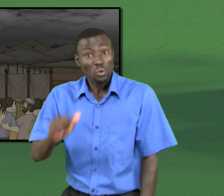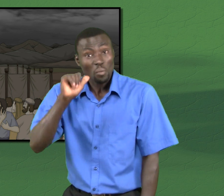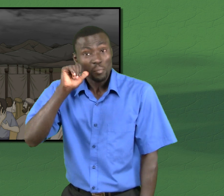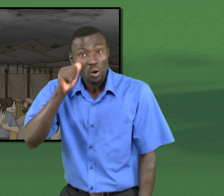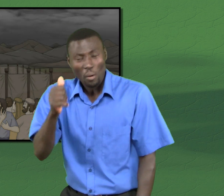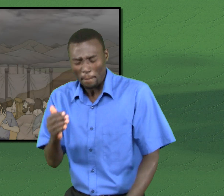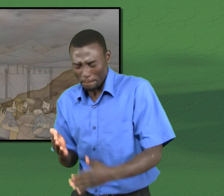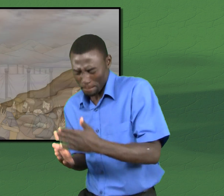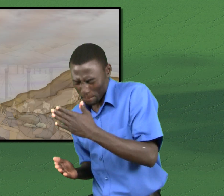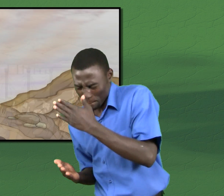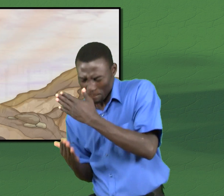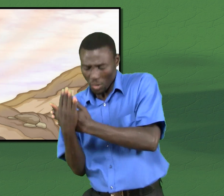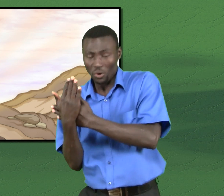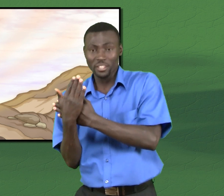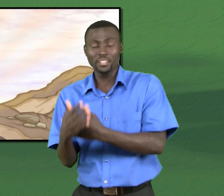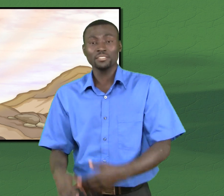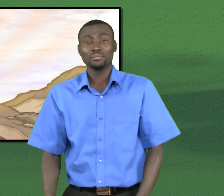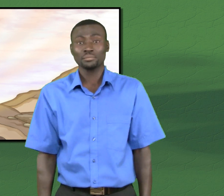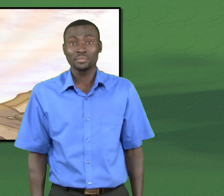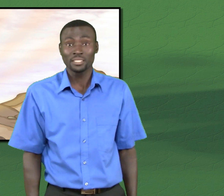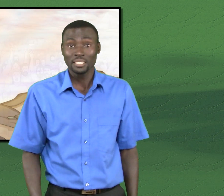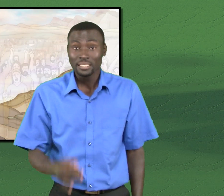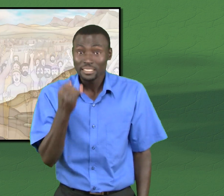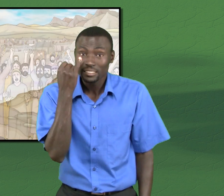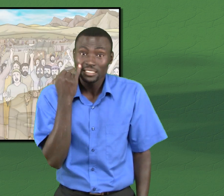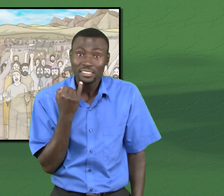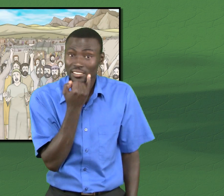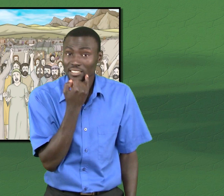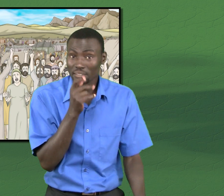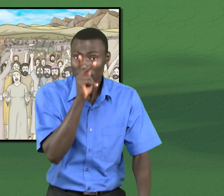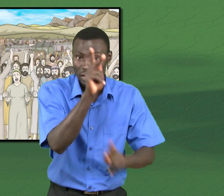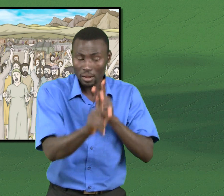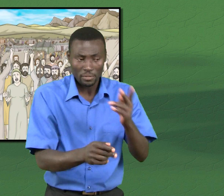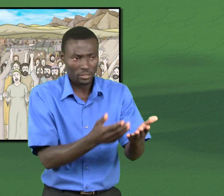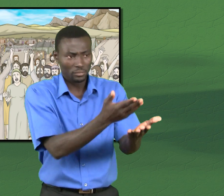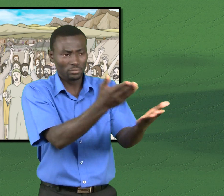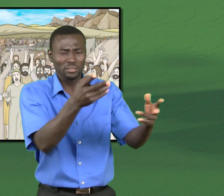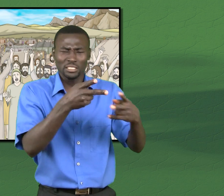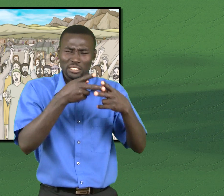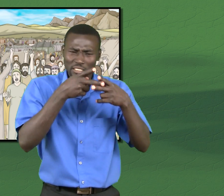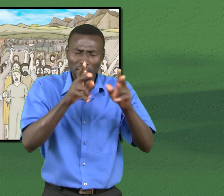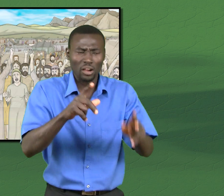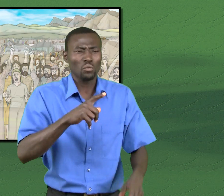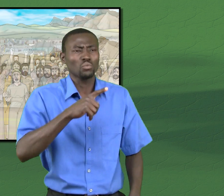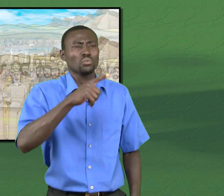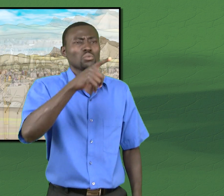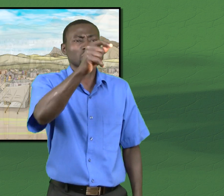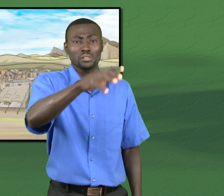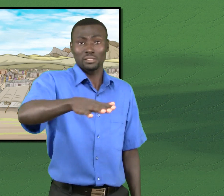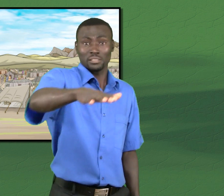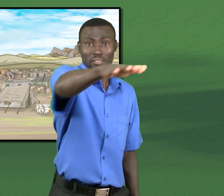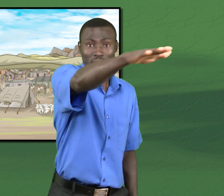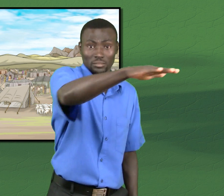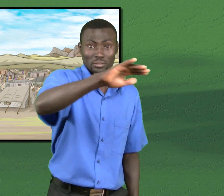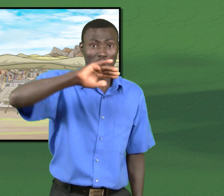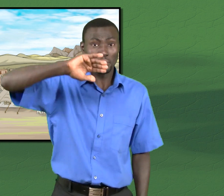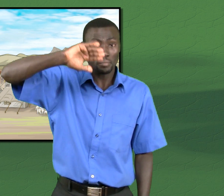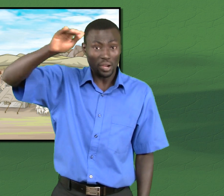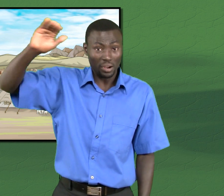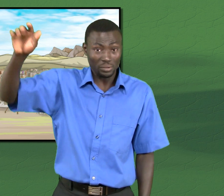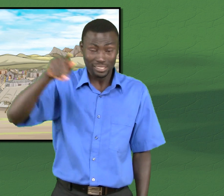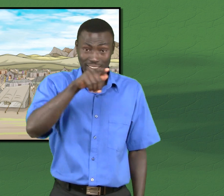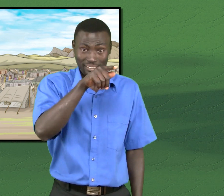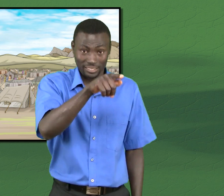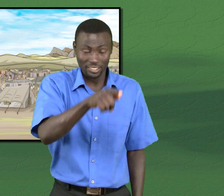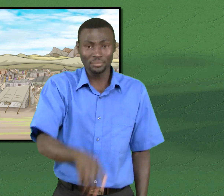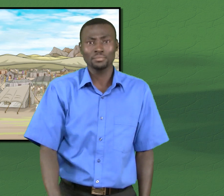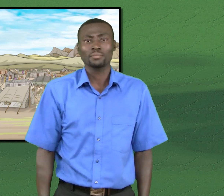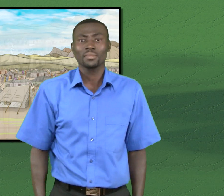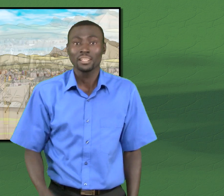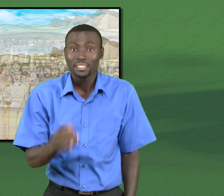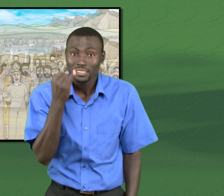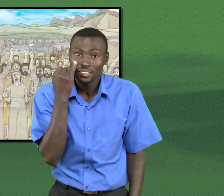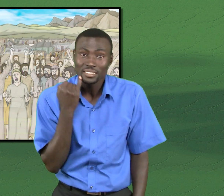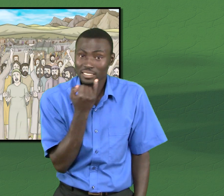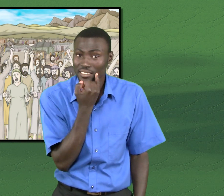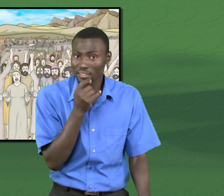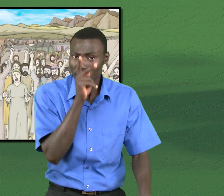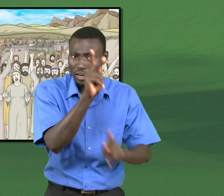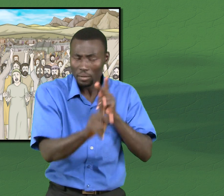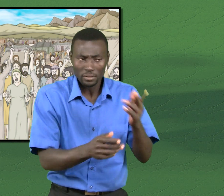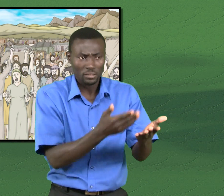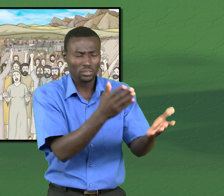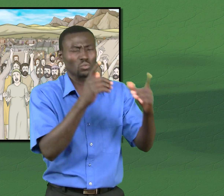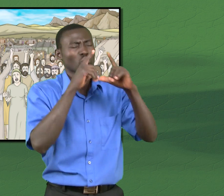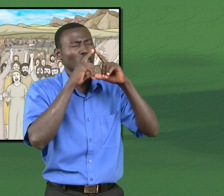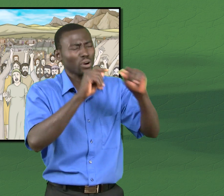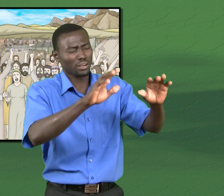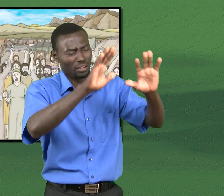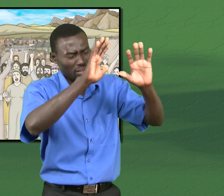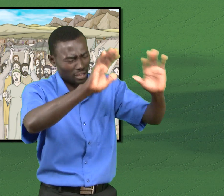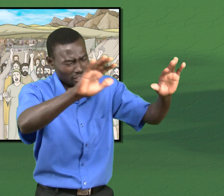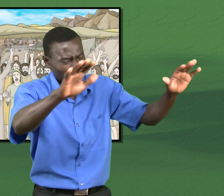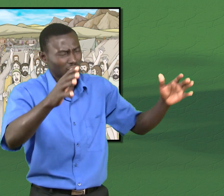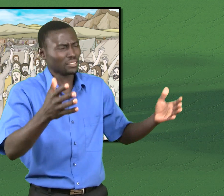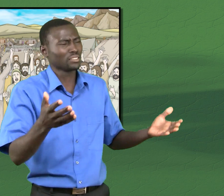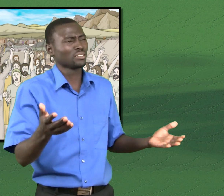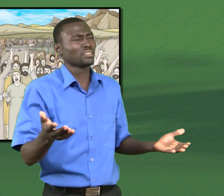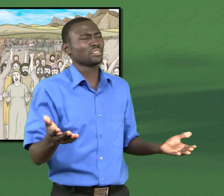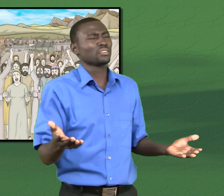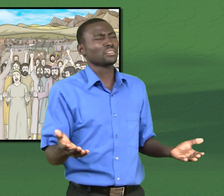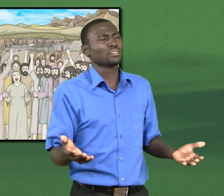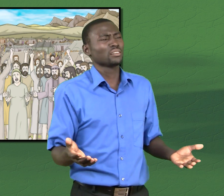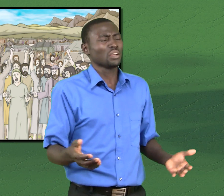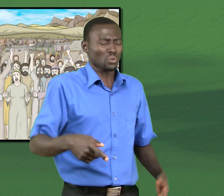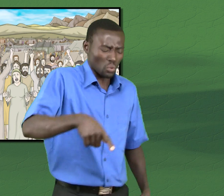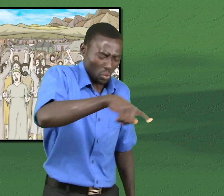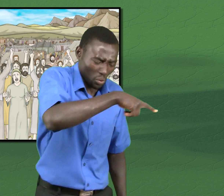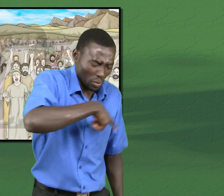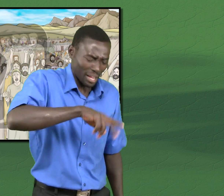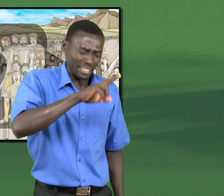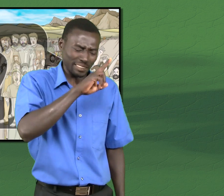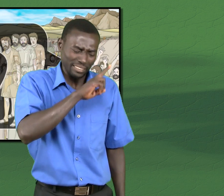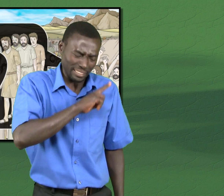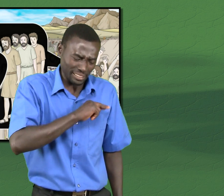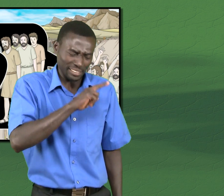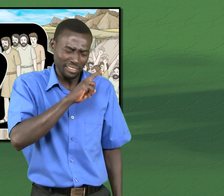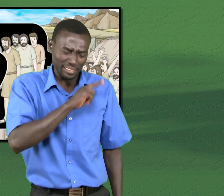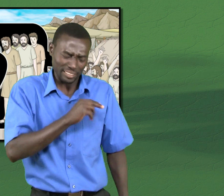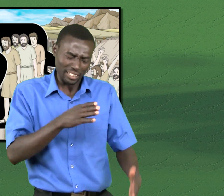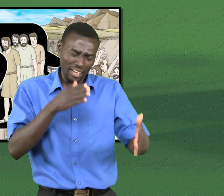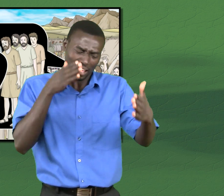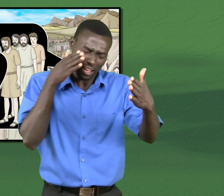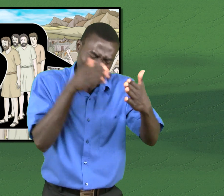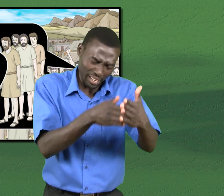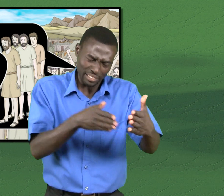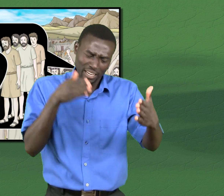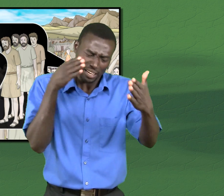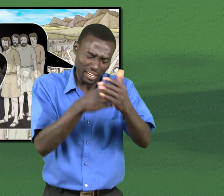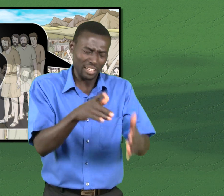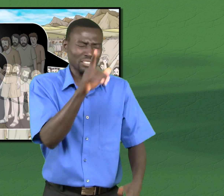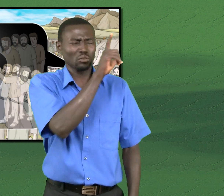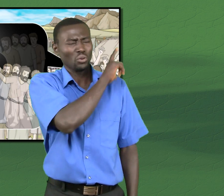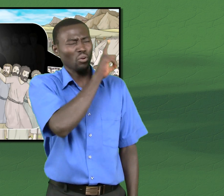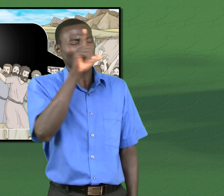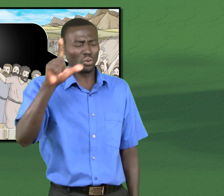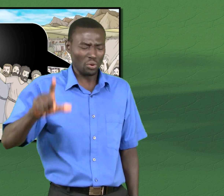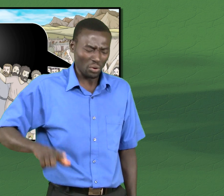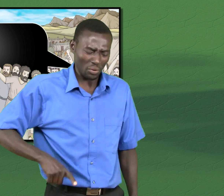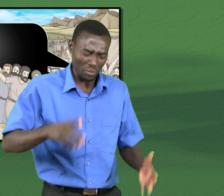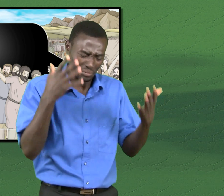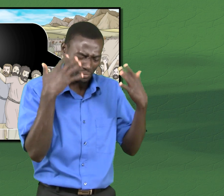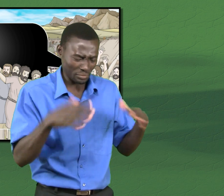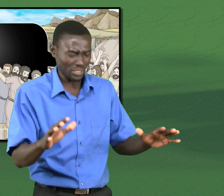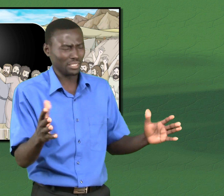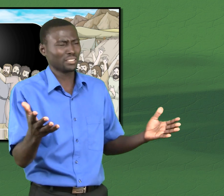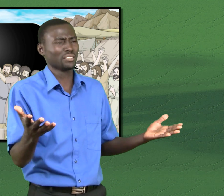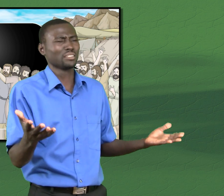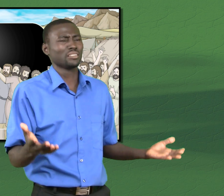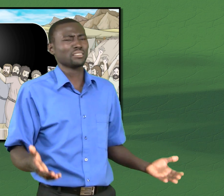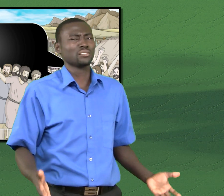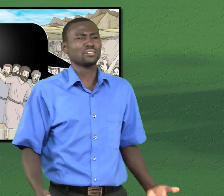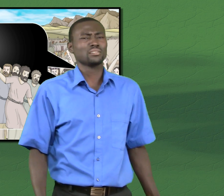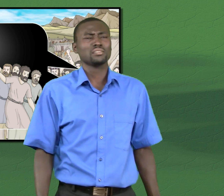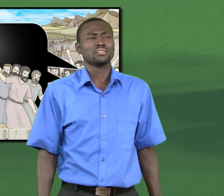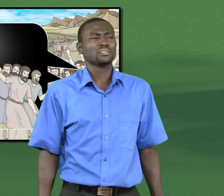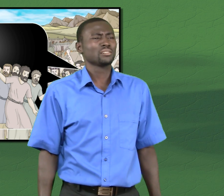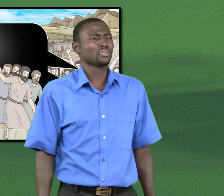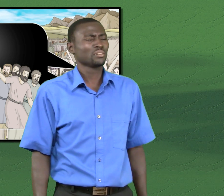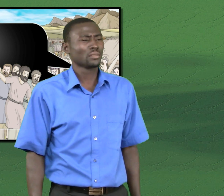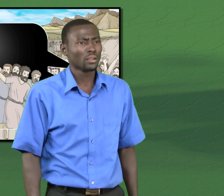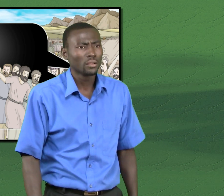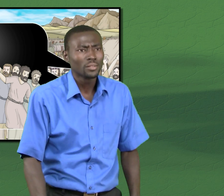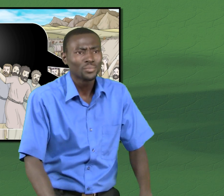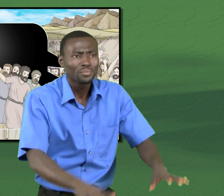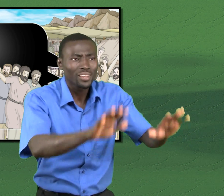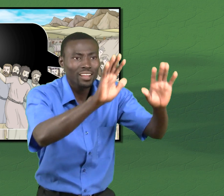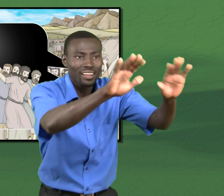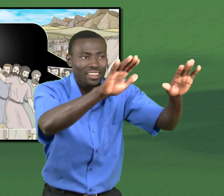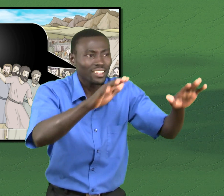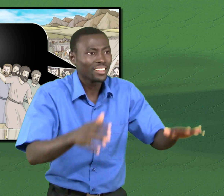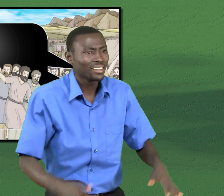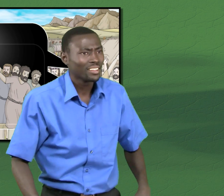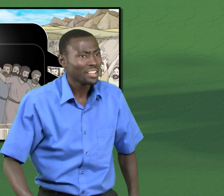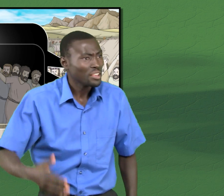Early the next morning they got up and went up toward the ridge of the hill country.